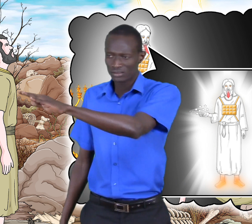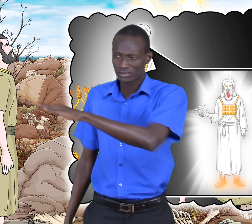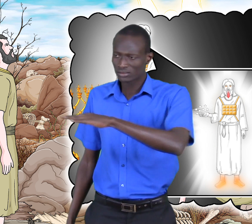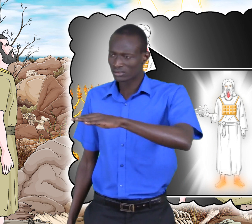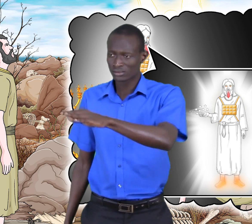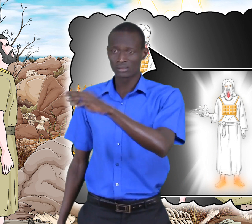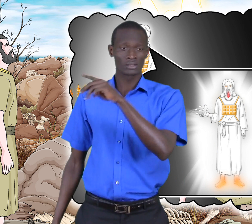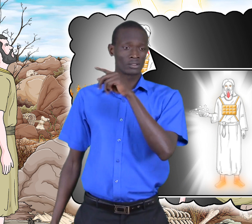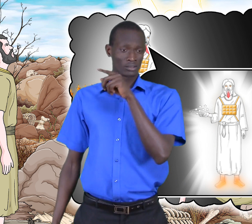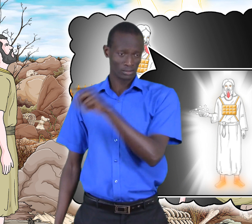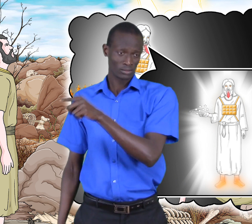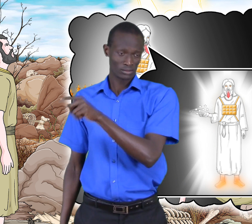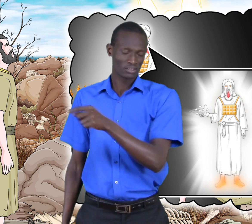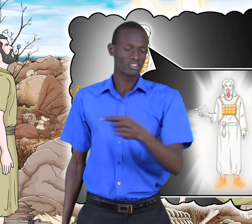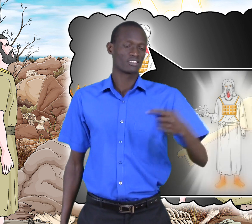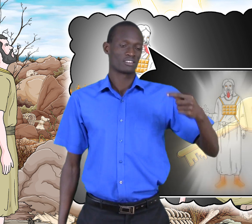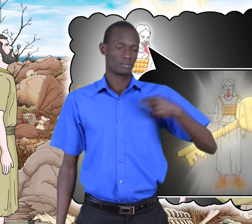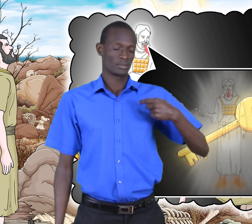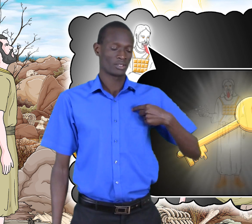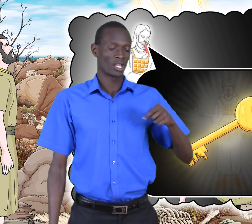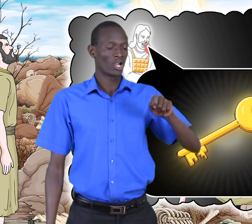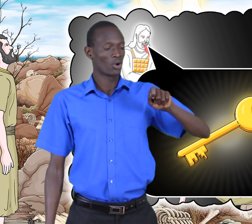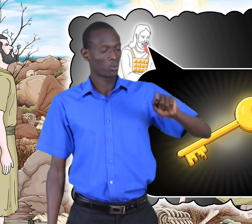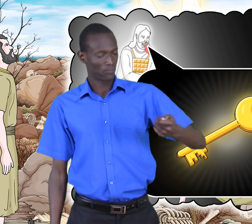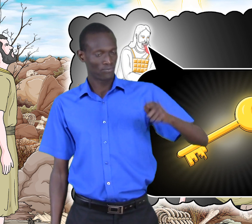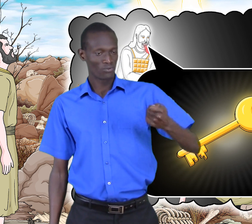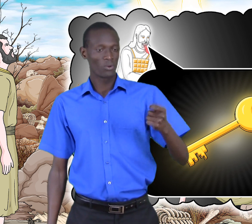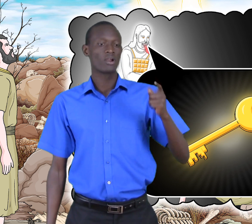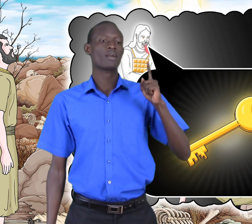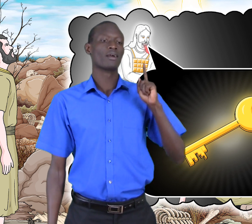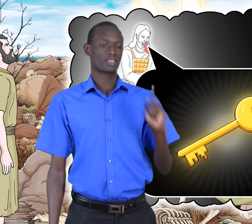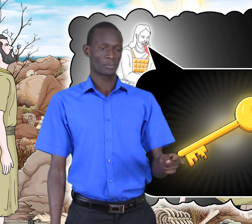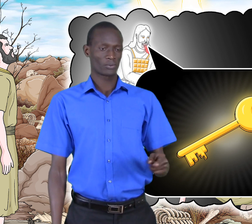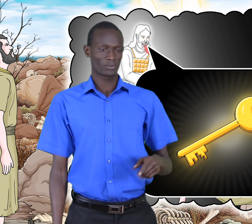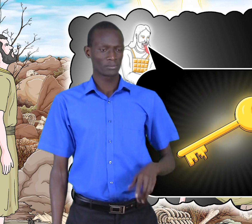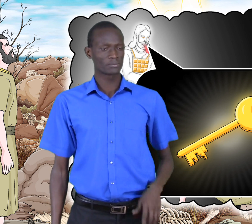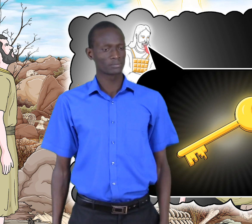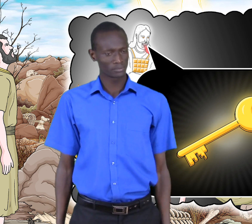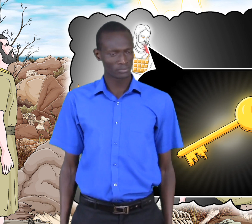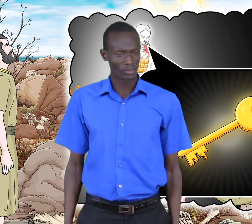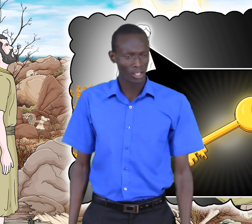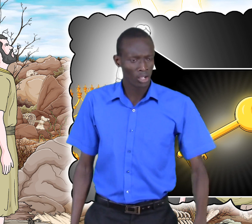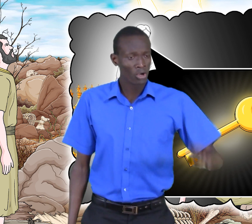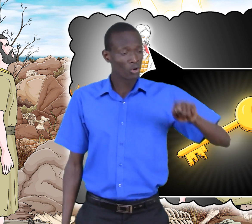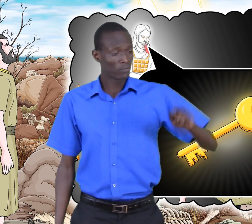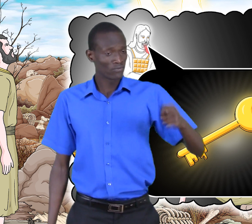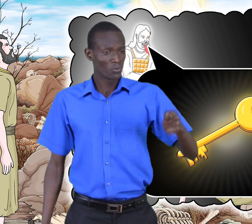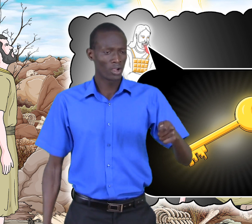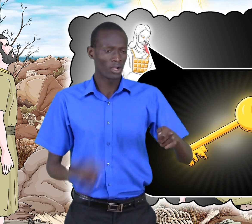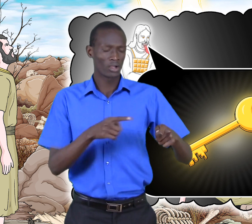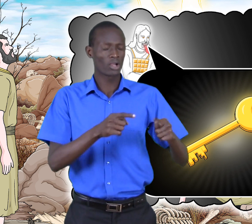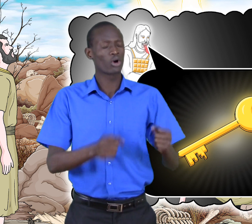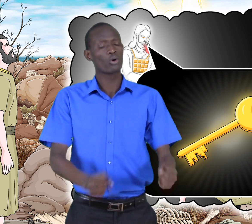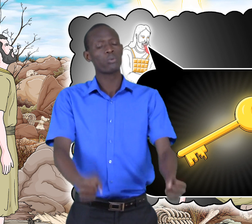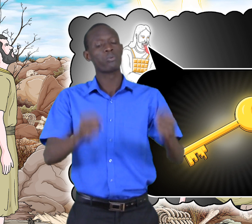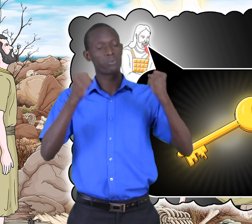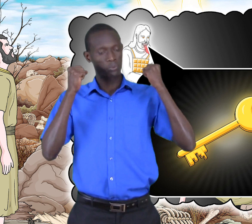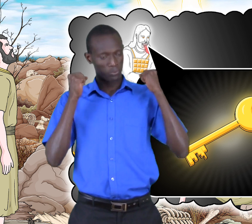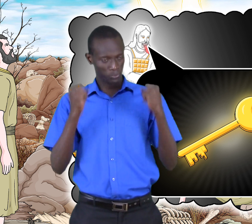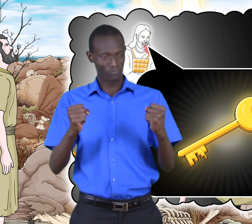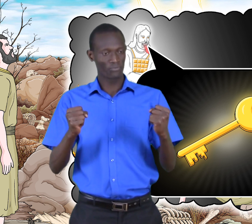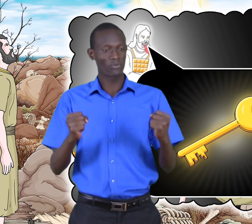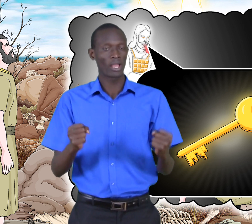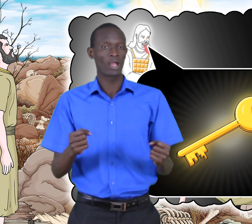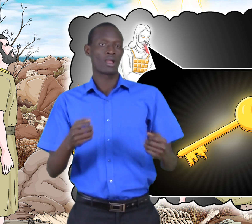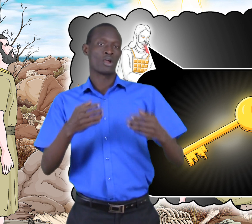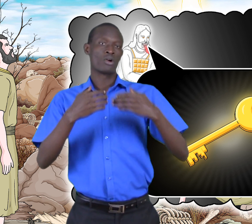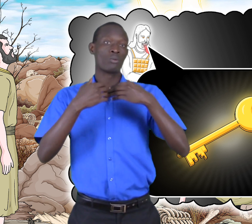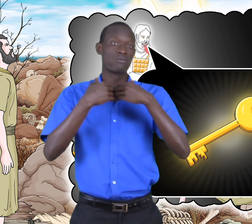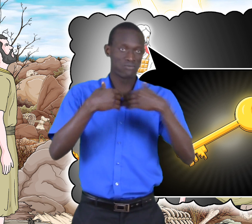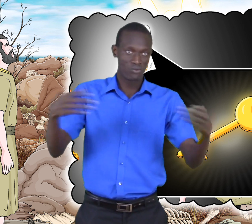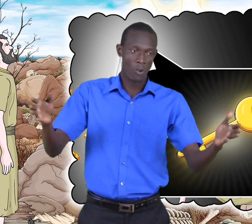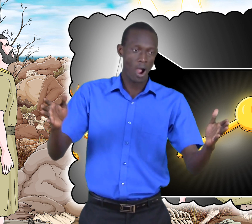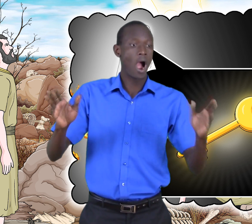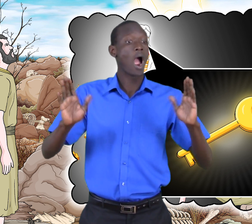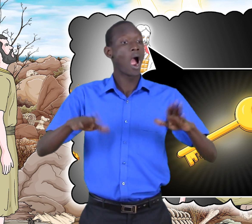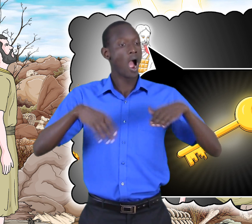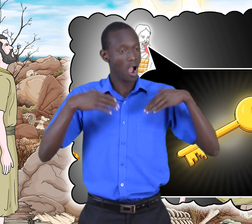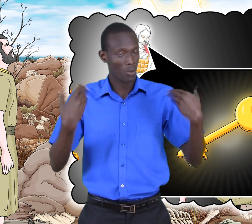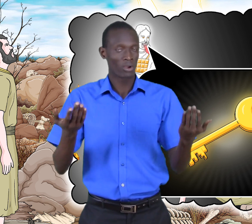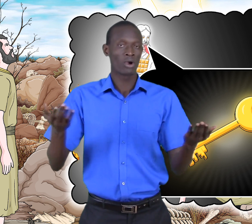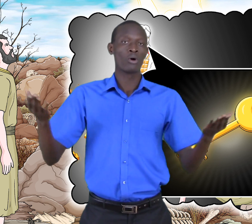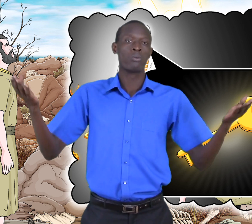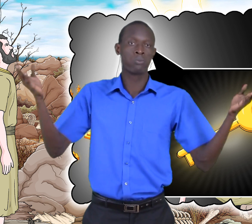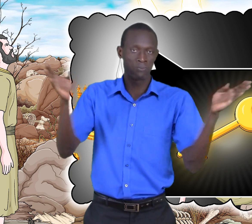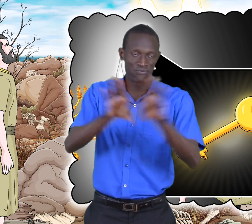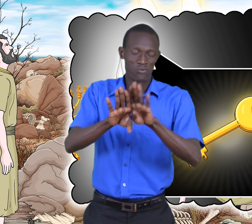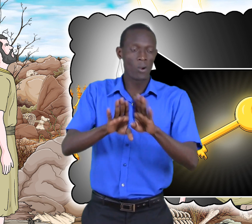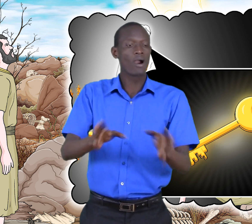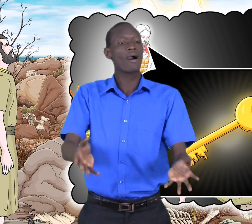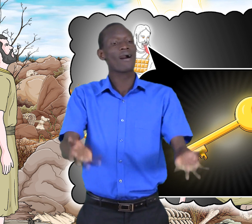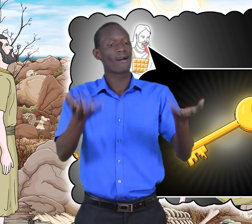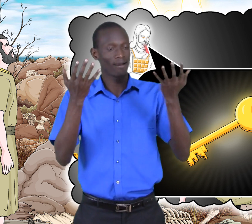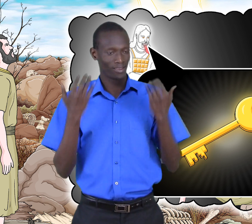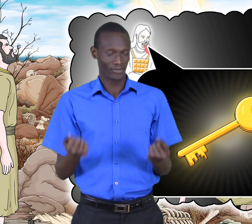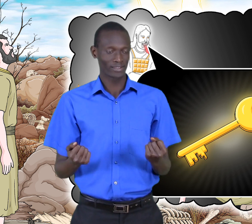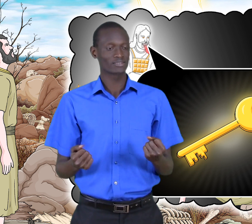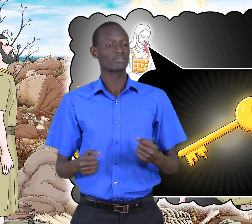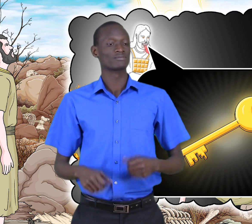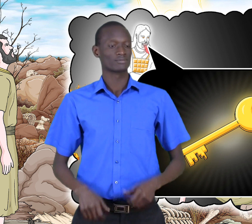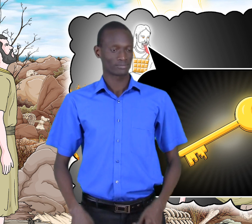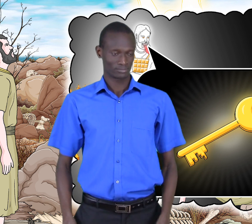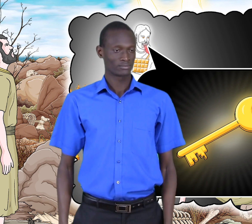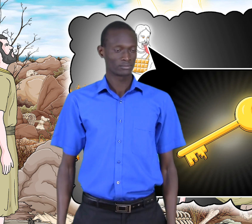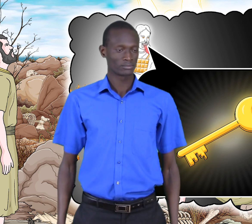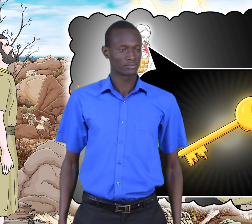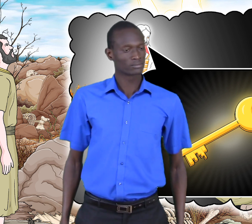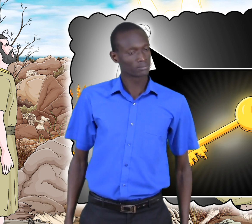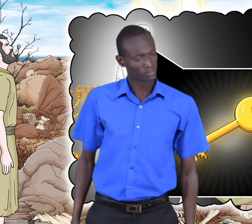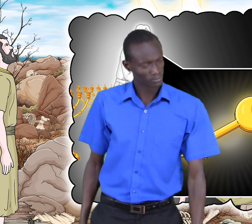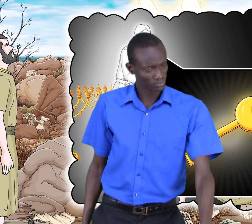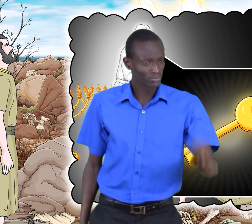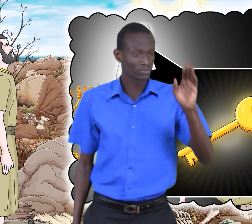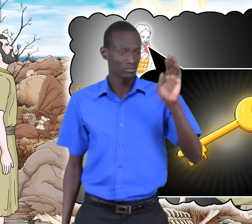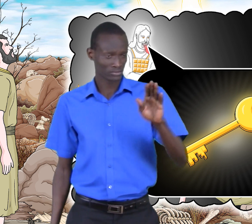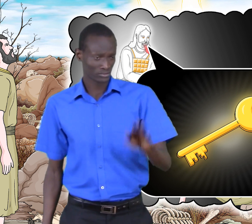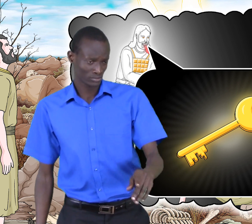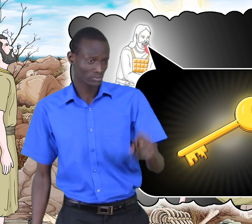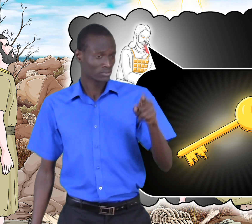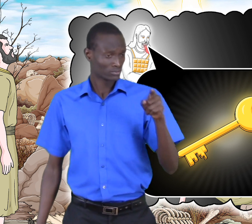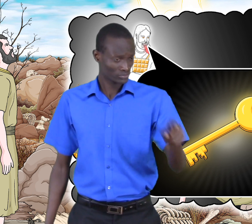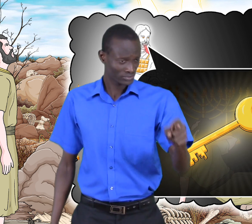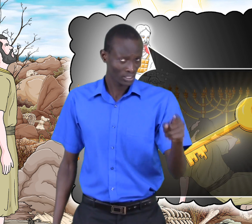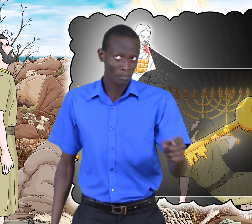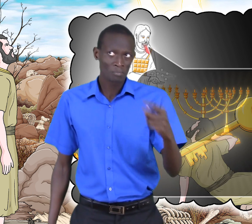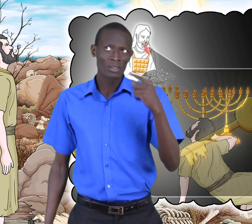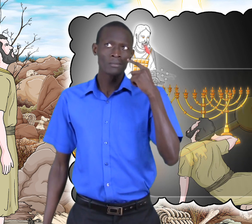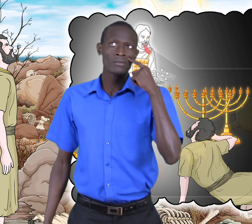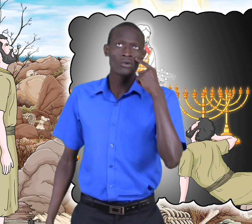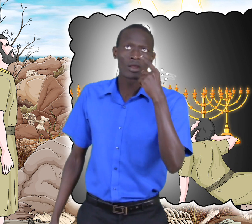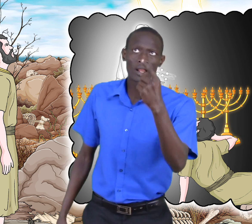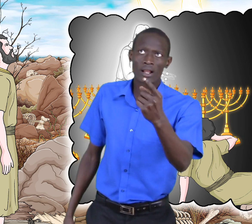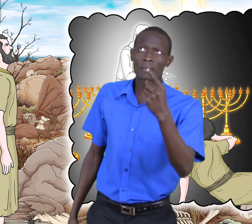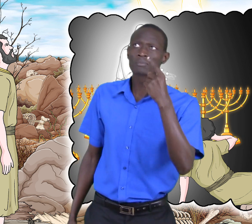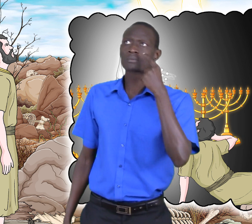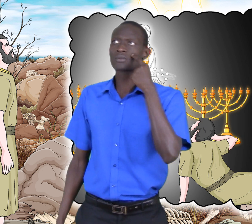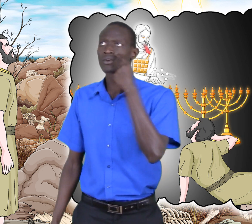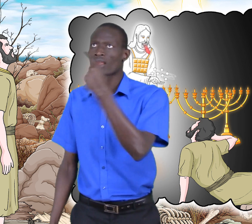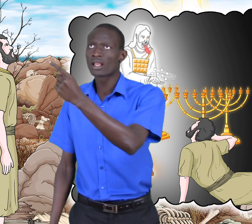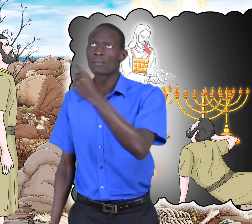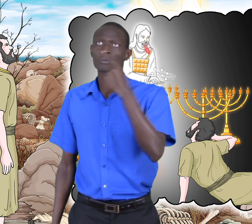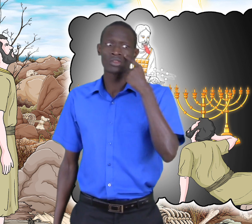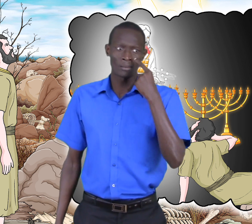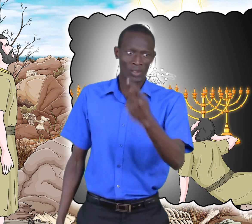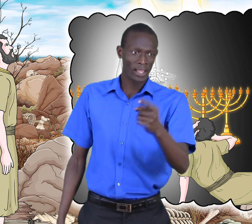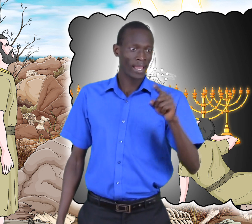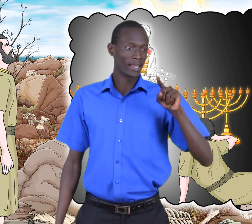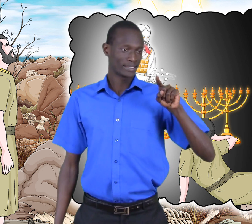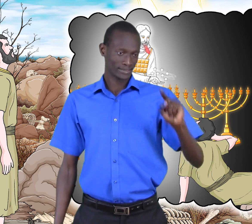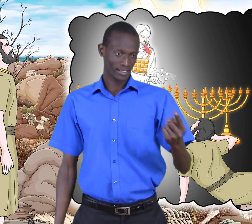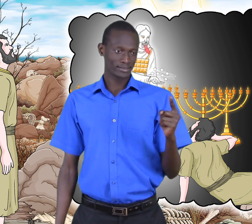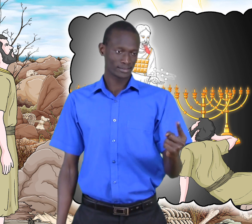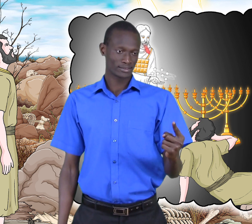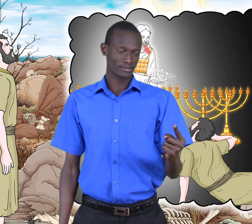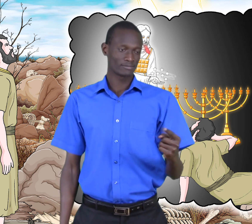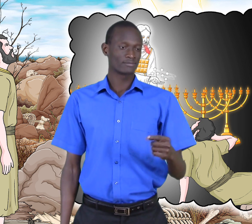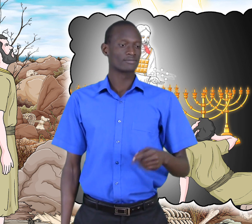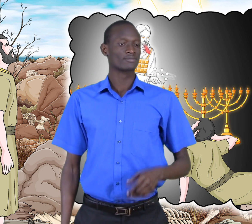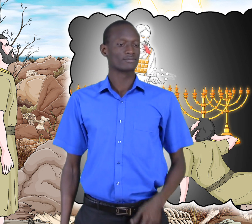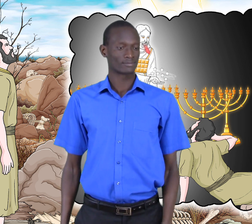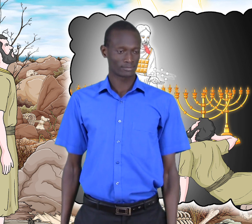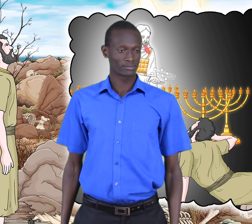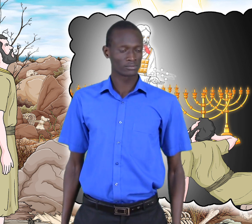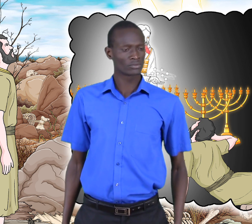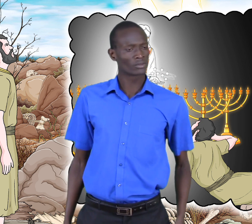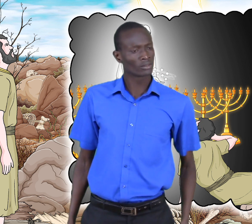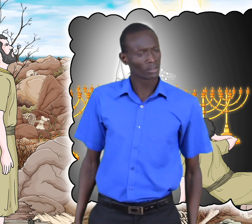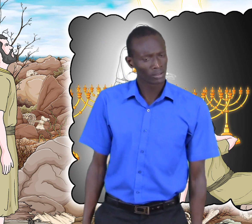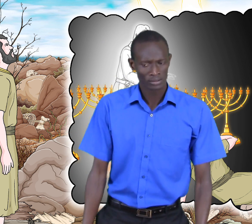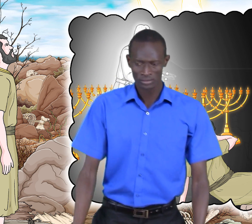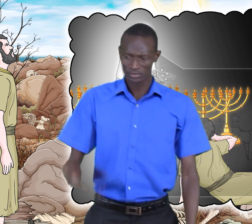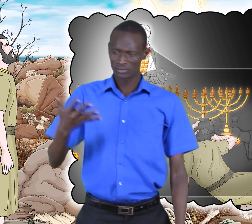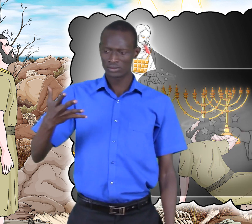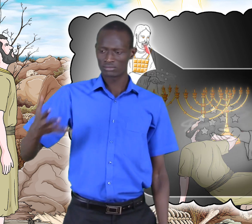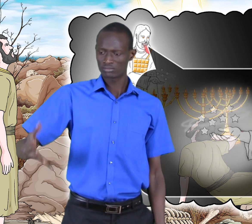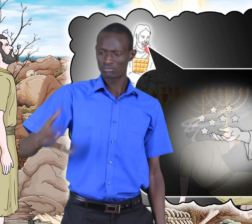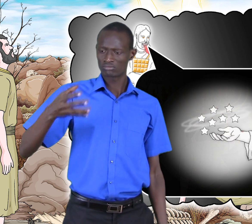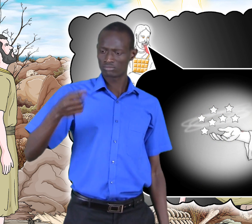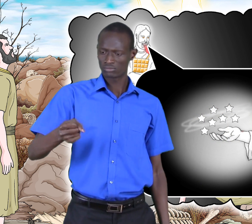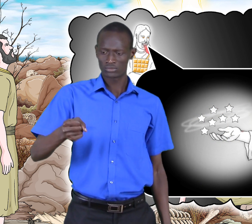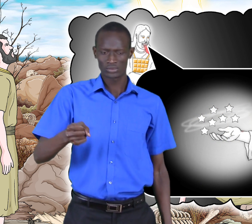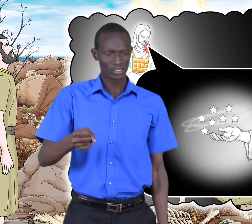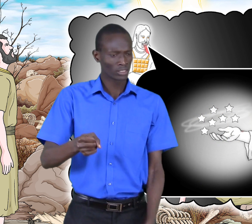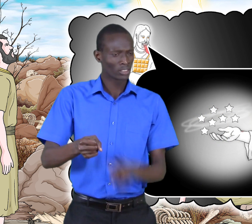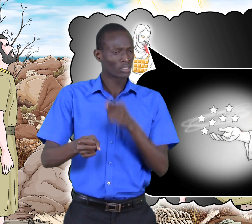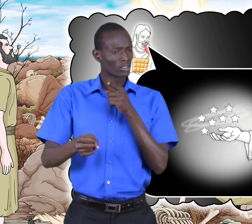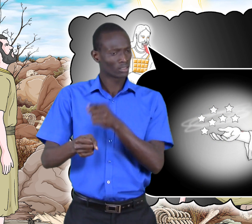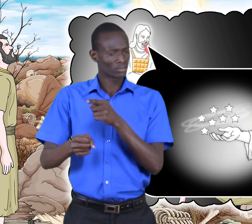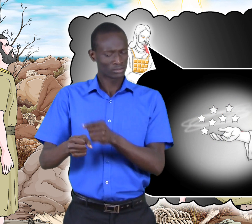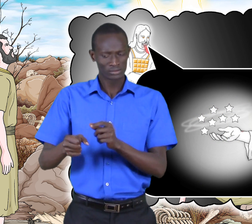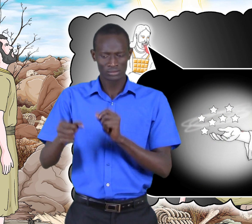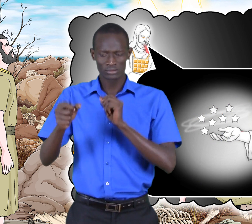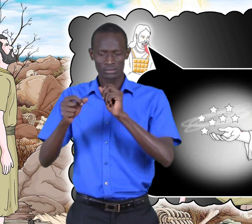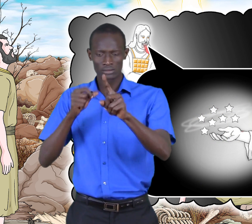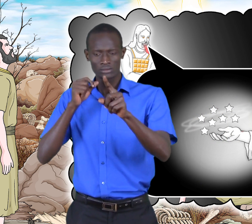And I hold the keys of Death and of Hades. Therefore write down the things you have seen, and the things that are, and the things that will happen after this.